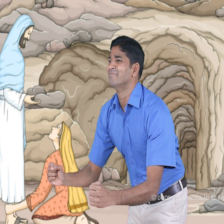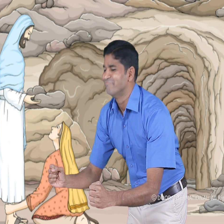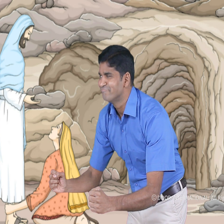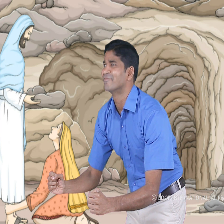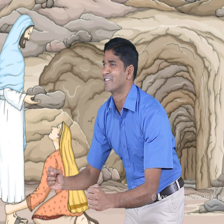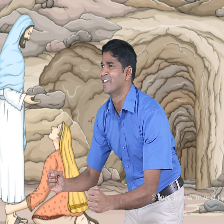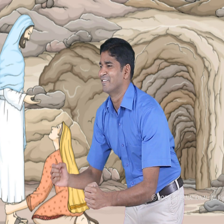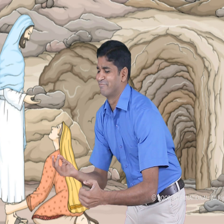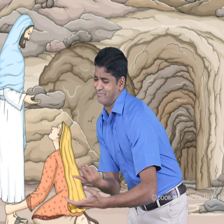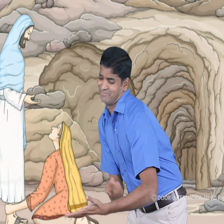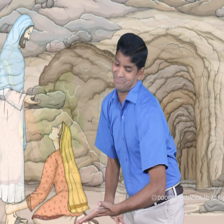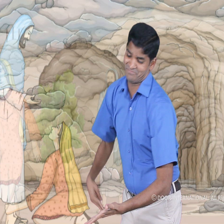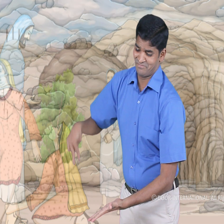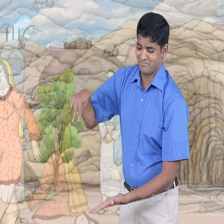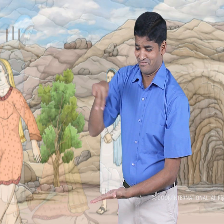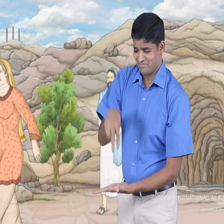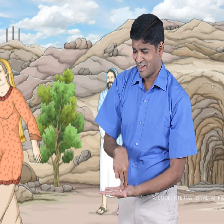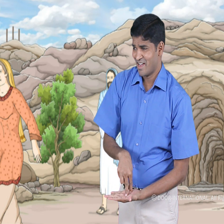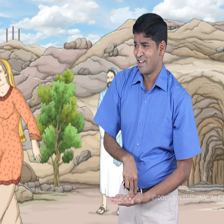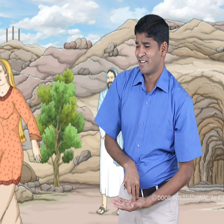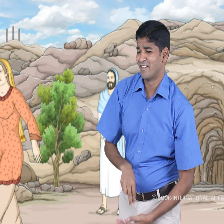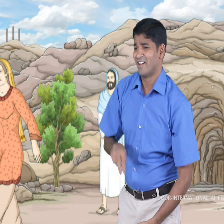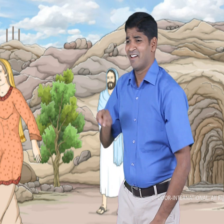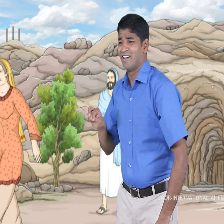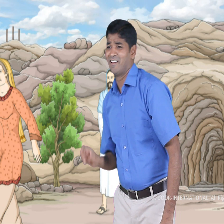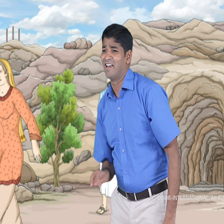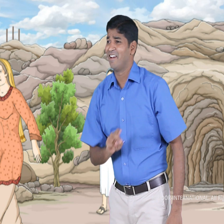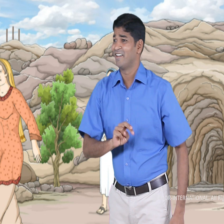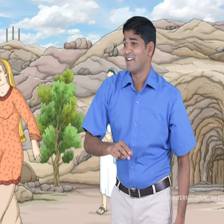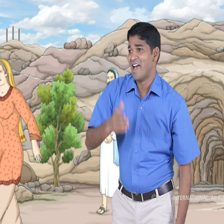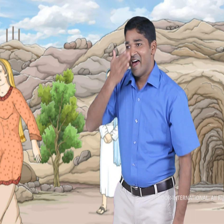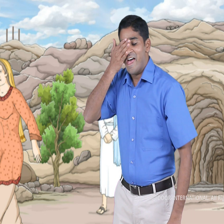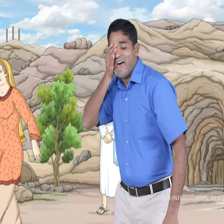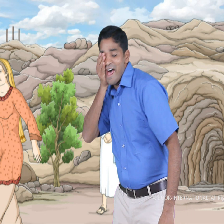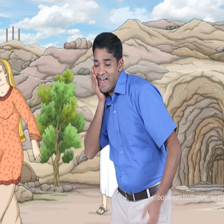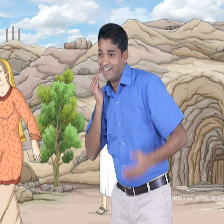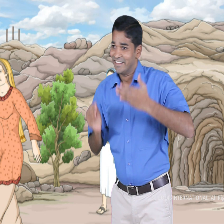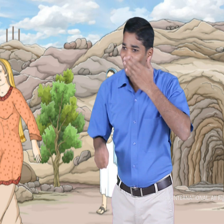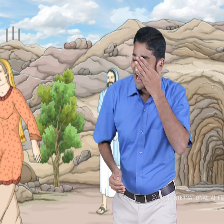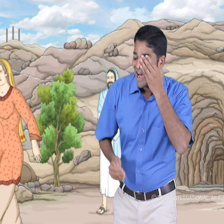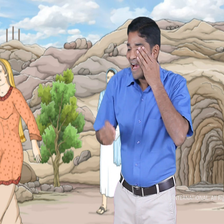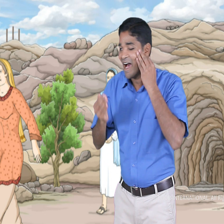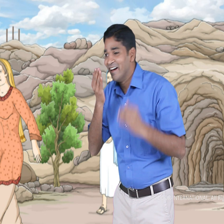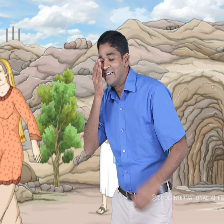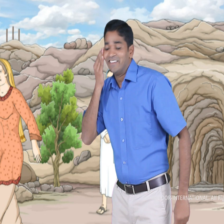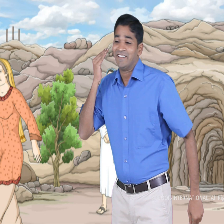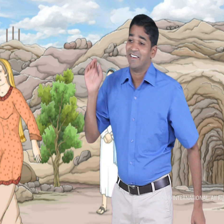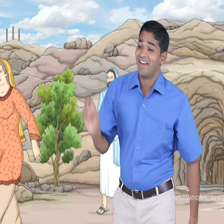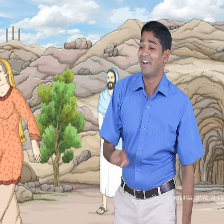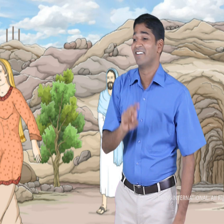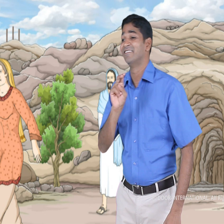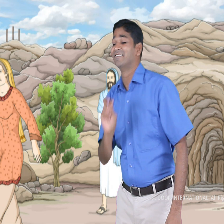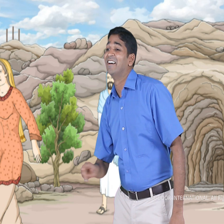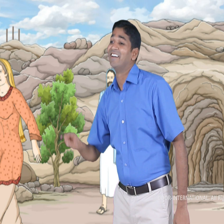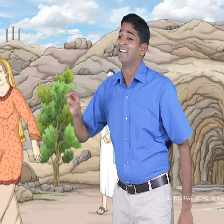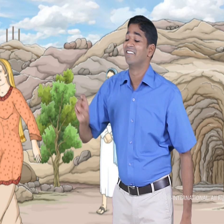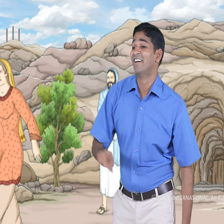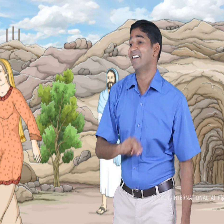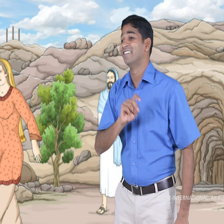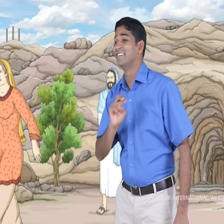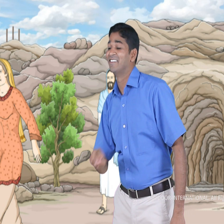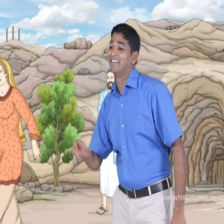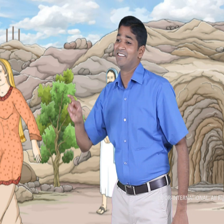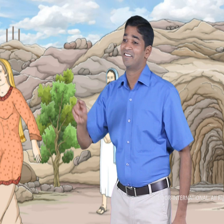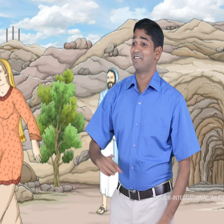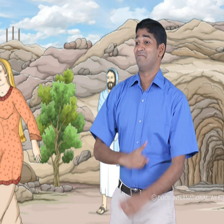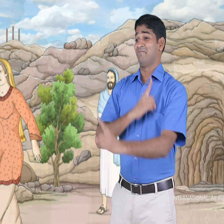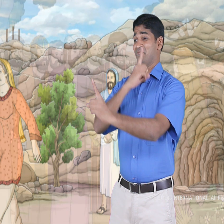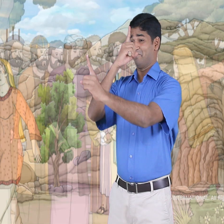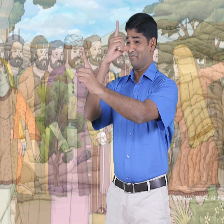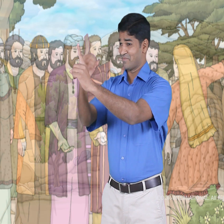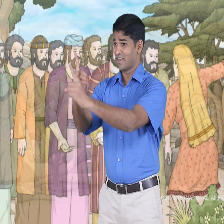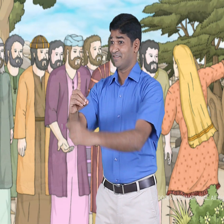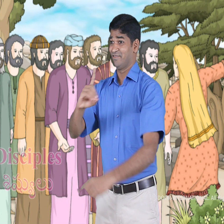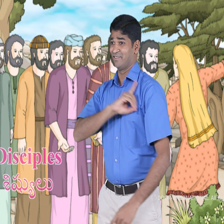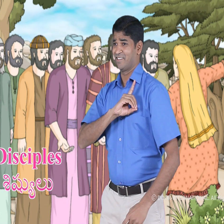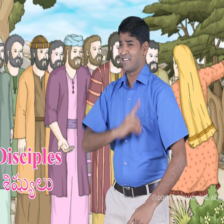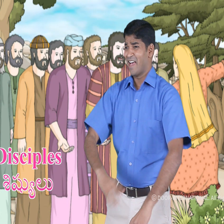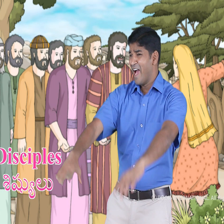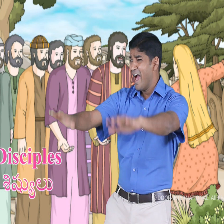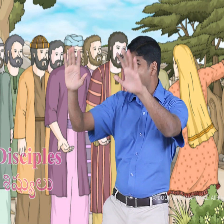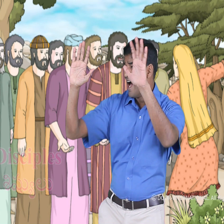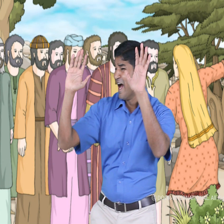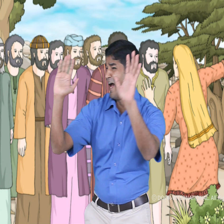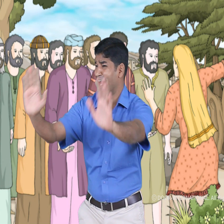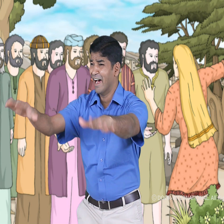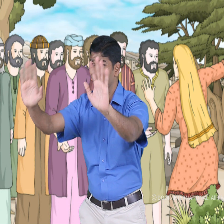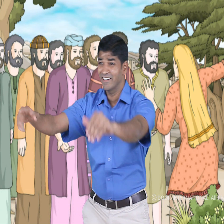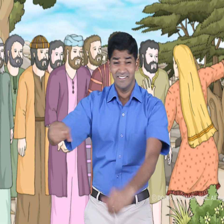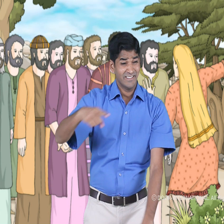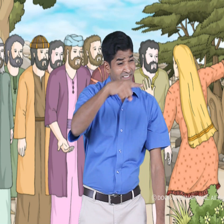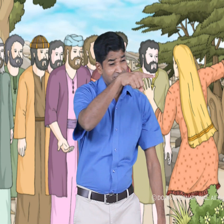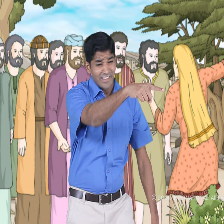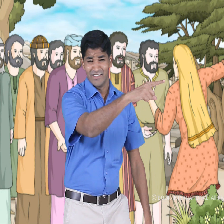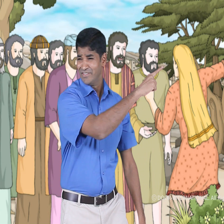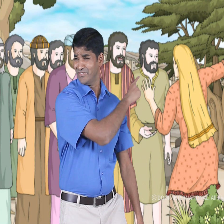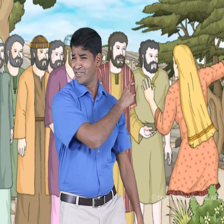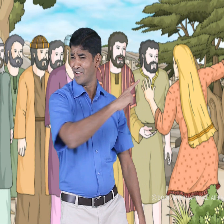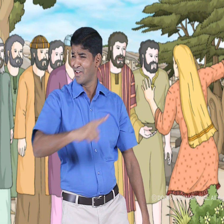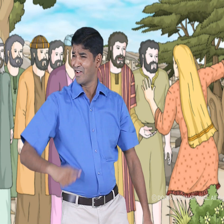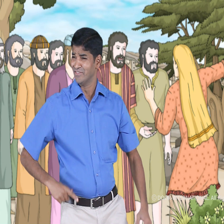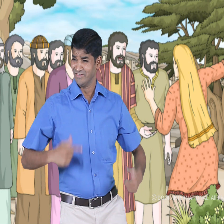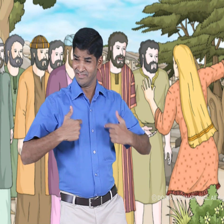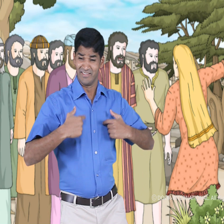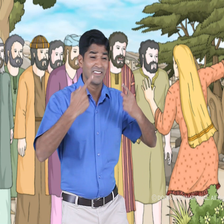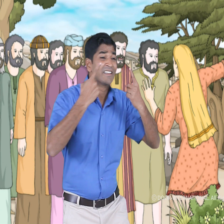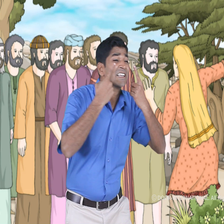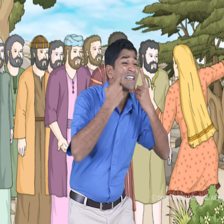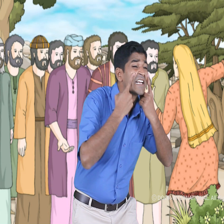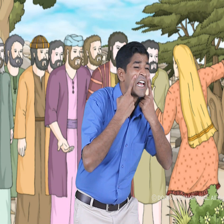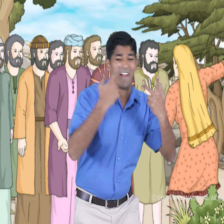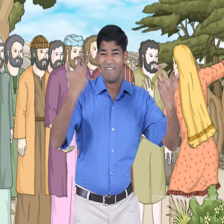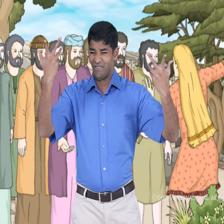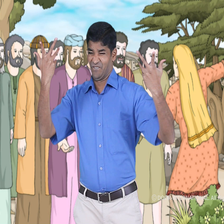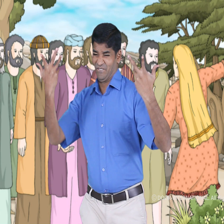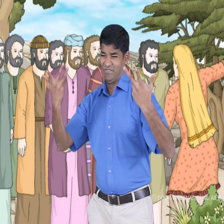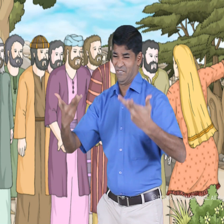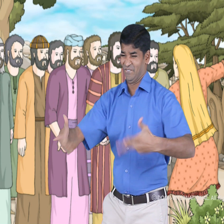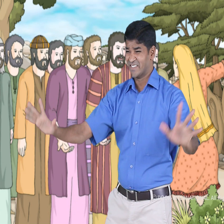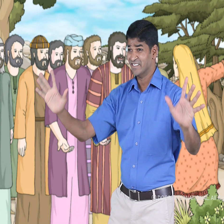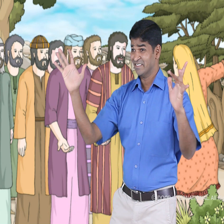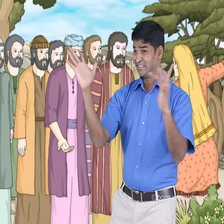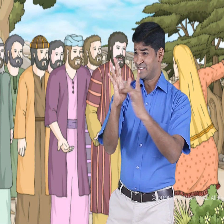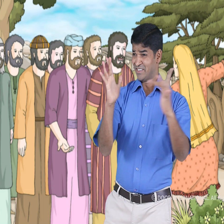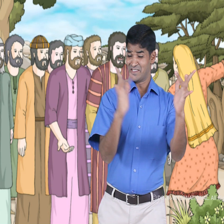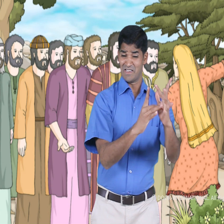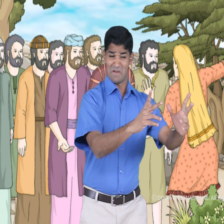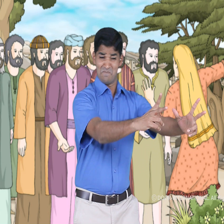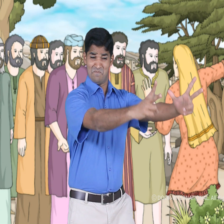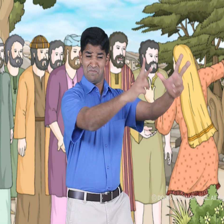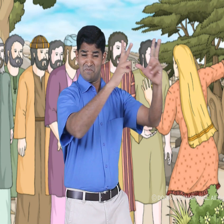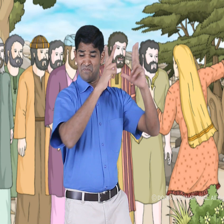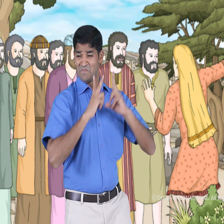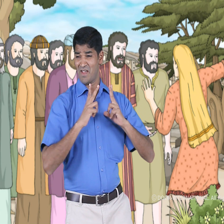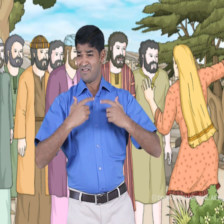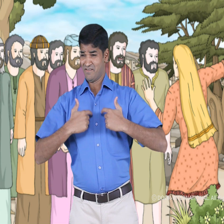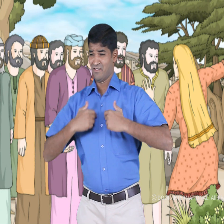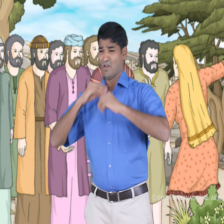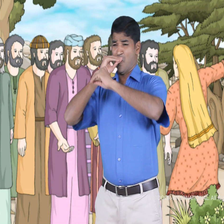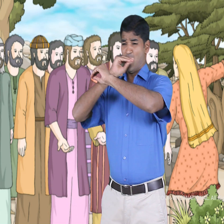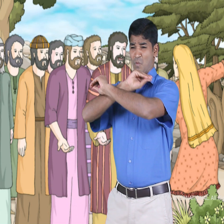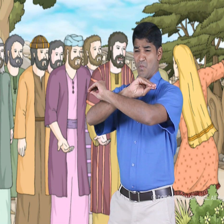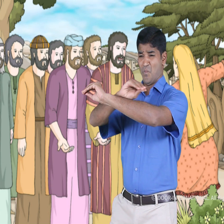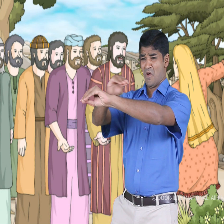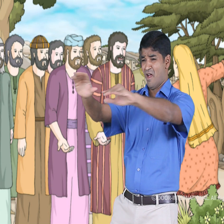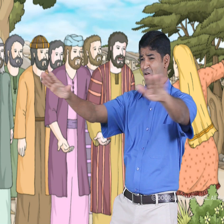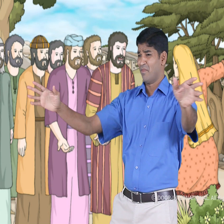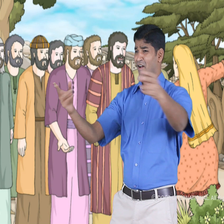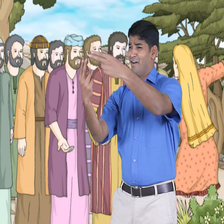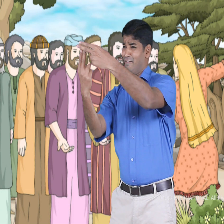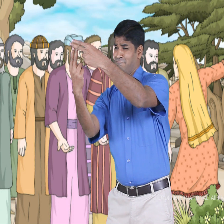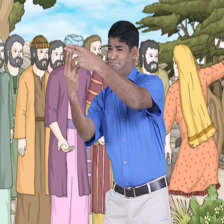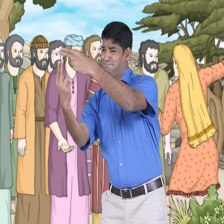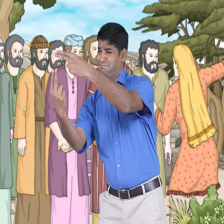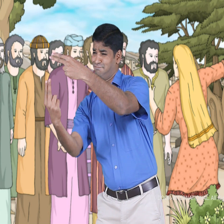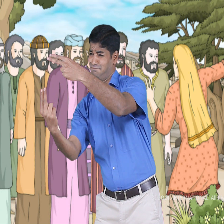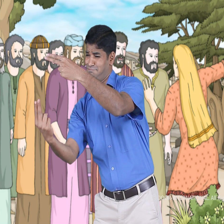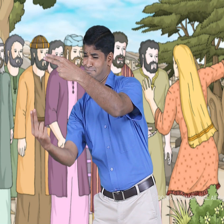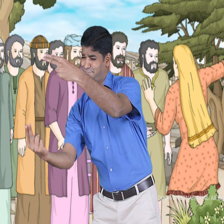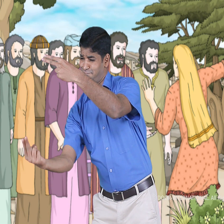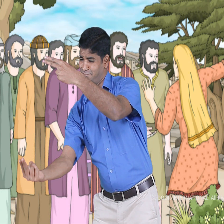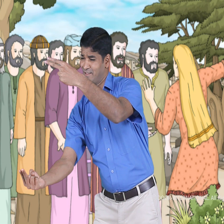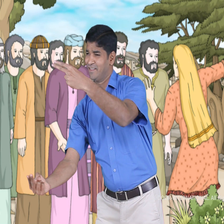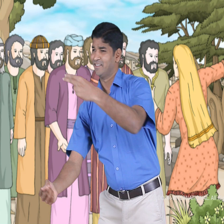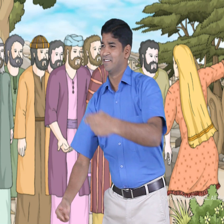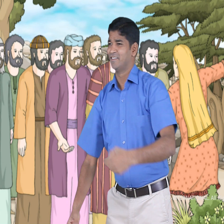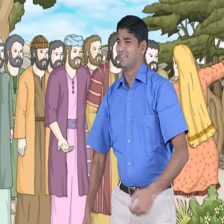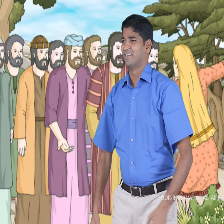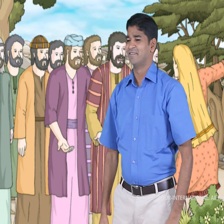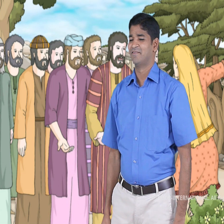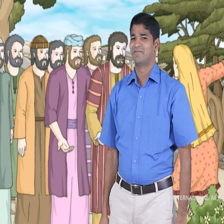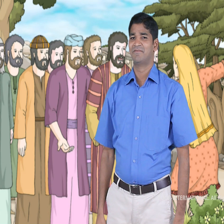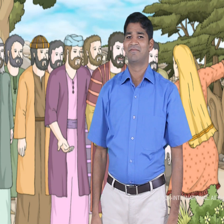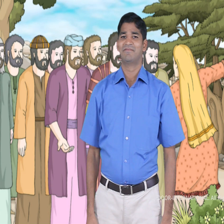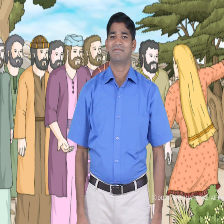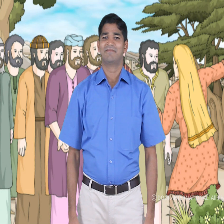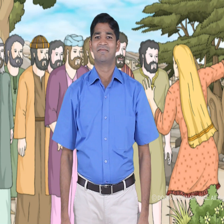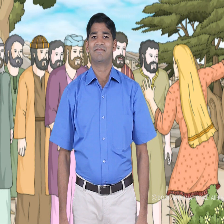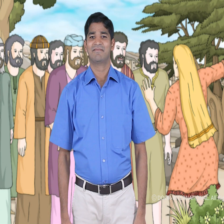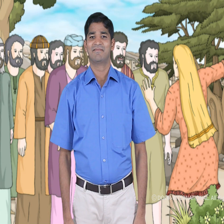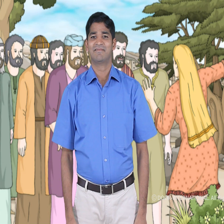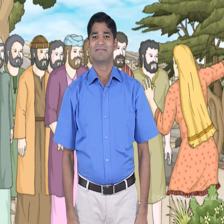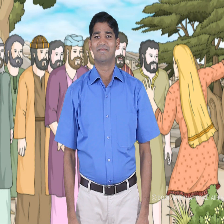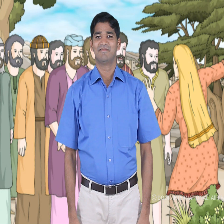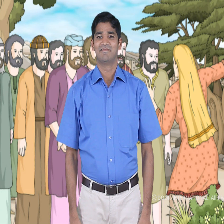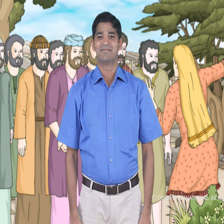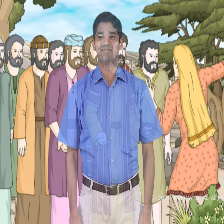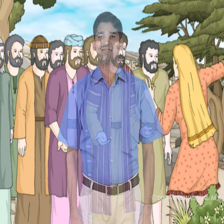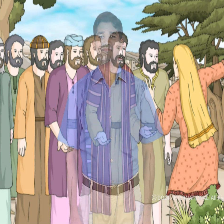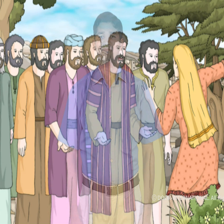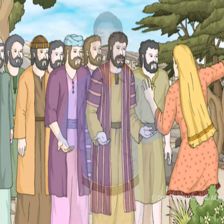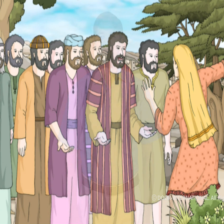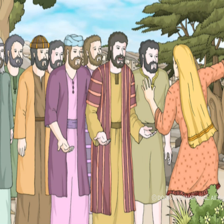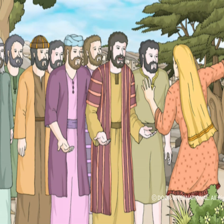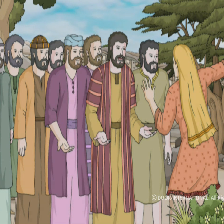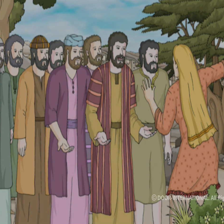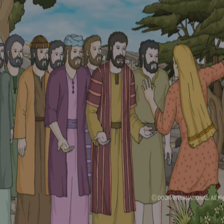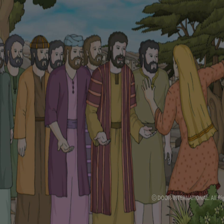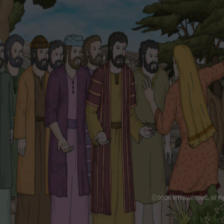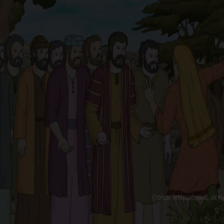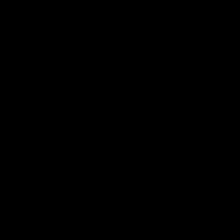But go and tell My brothers, ‘I am ascending to My Father and your Father, to My God and your God.’” Mary Magdalene went and announced to the disciples, “I have seen the Lord!” And she told them what He had said to her.